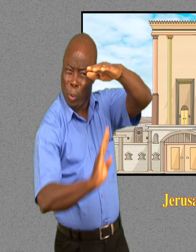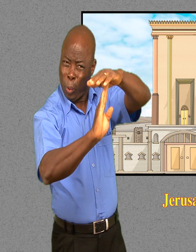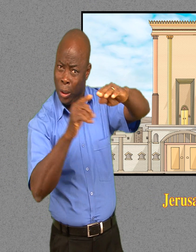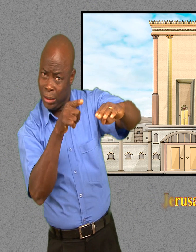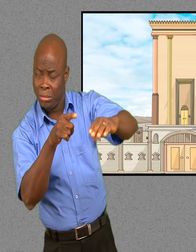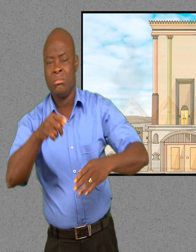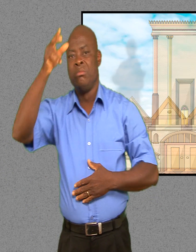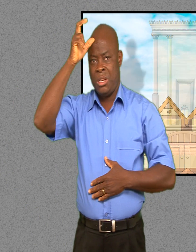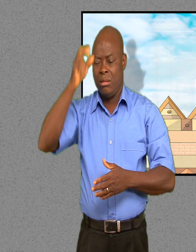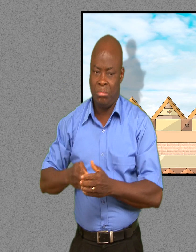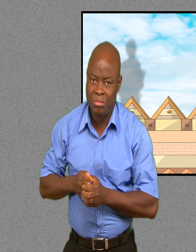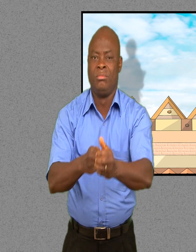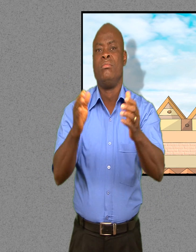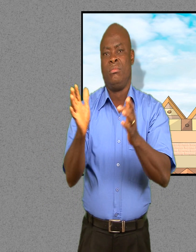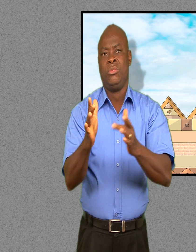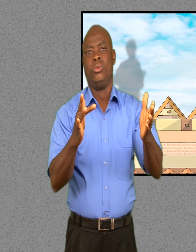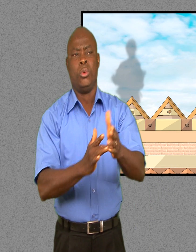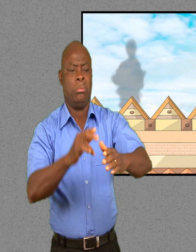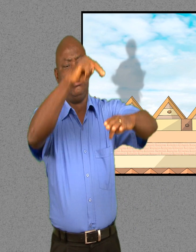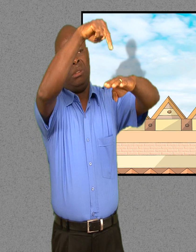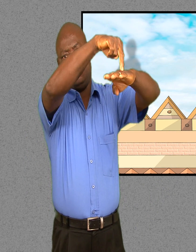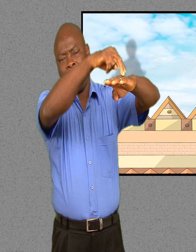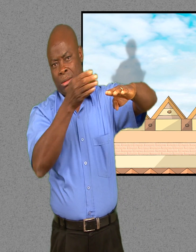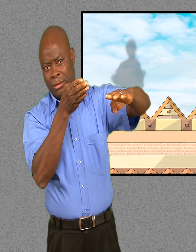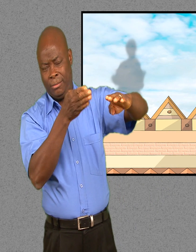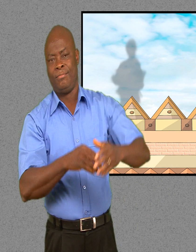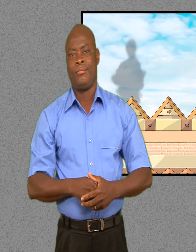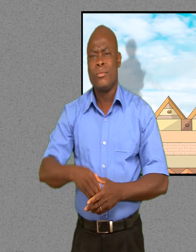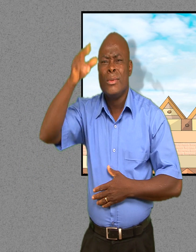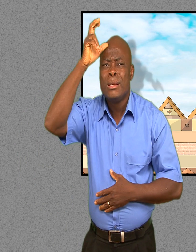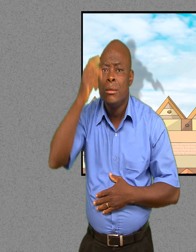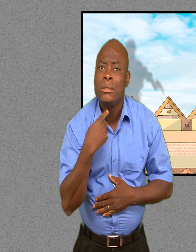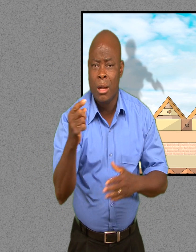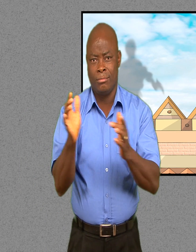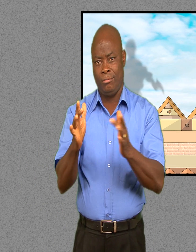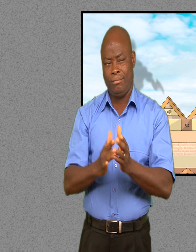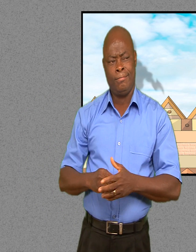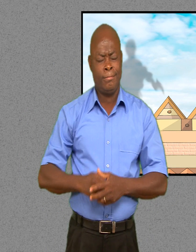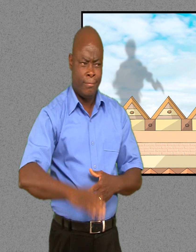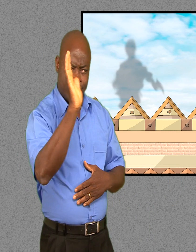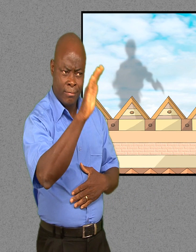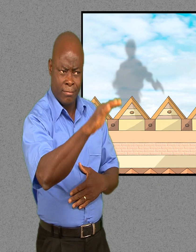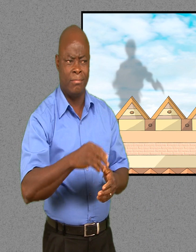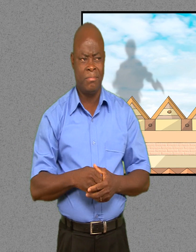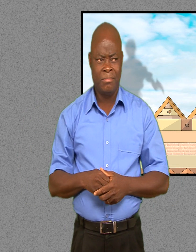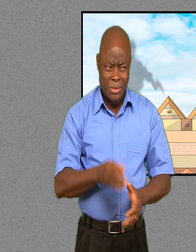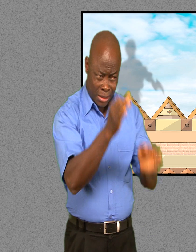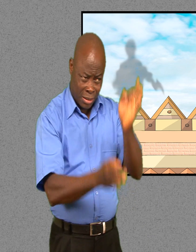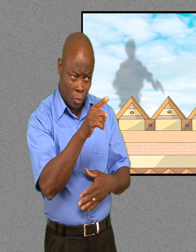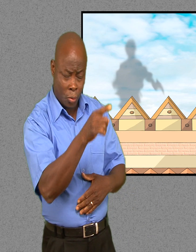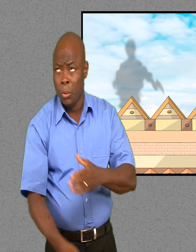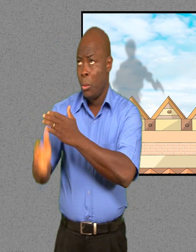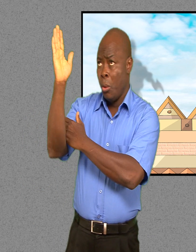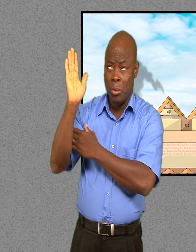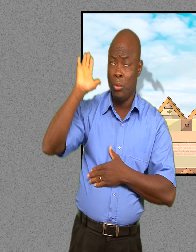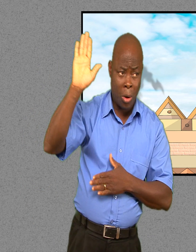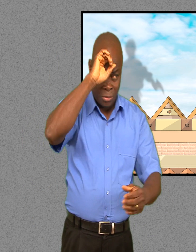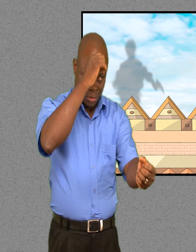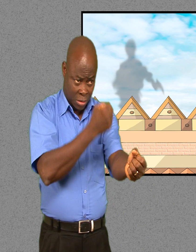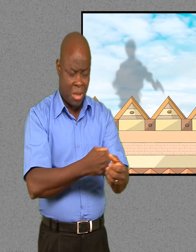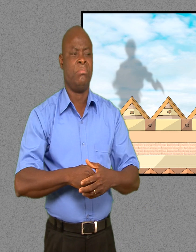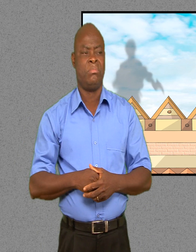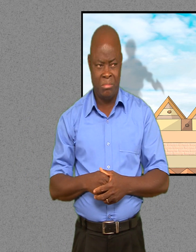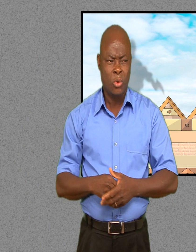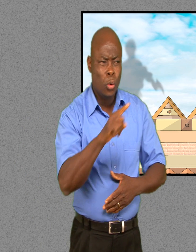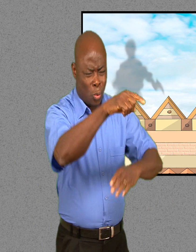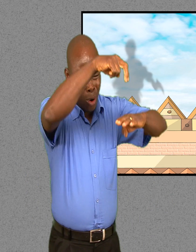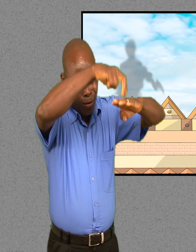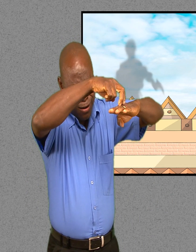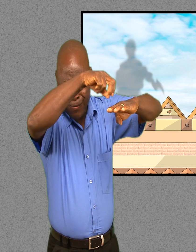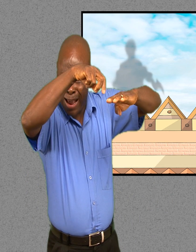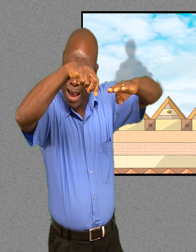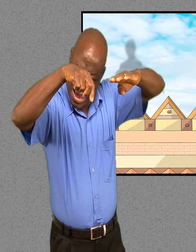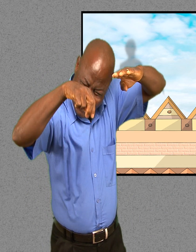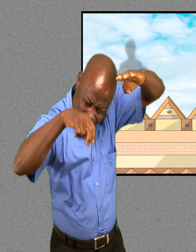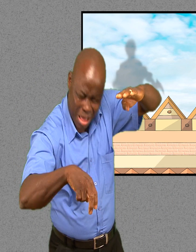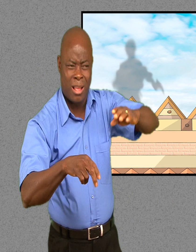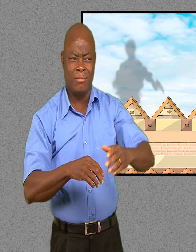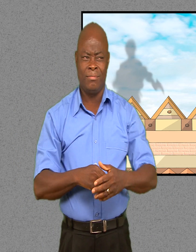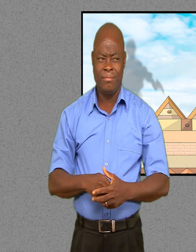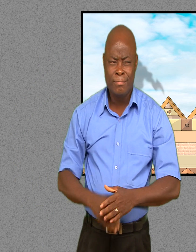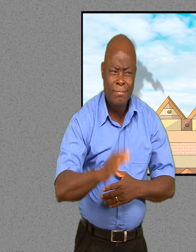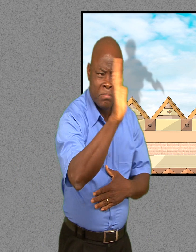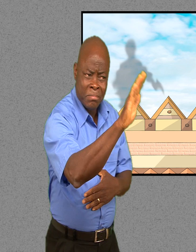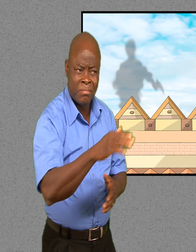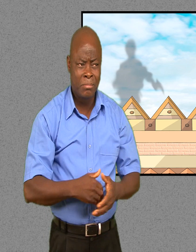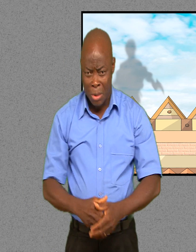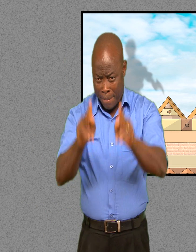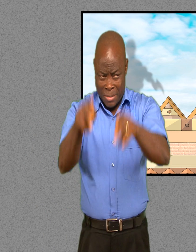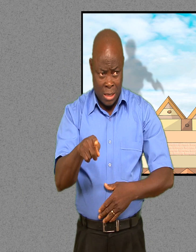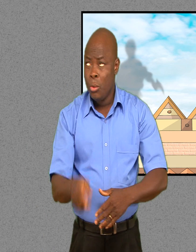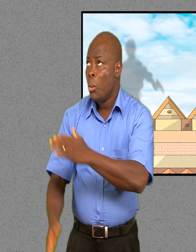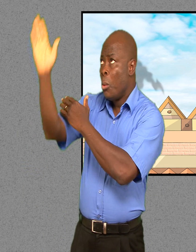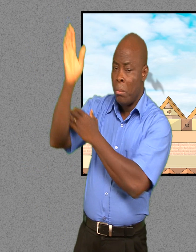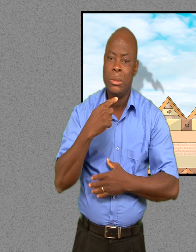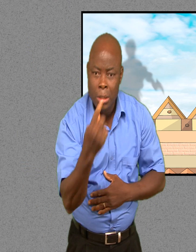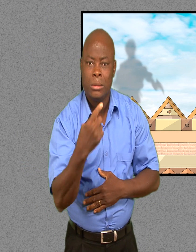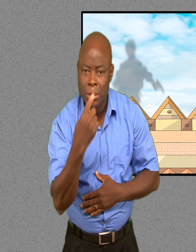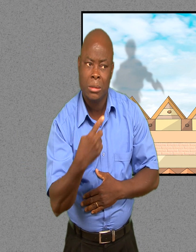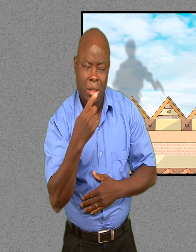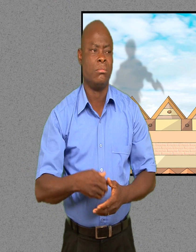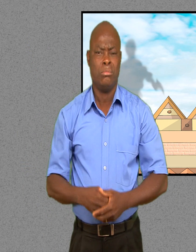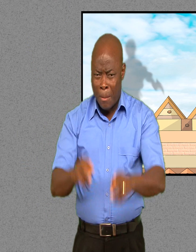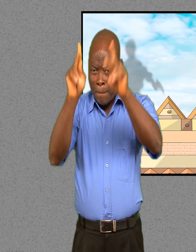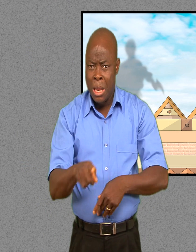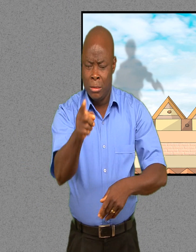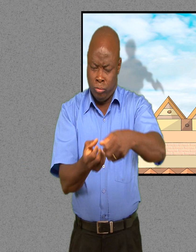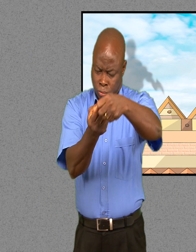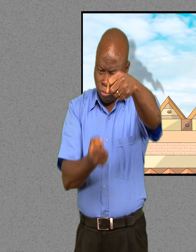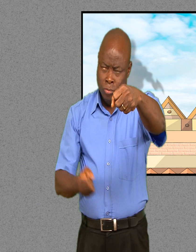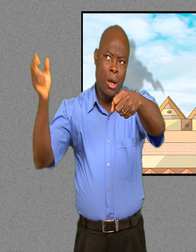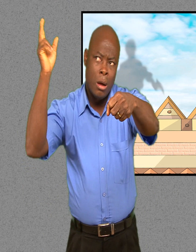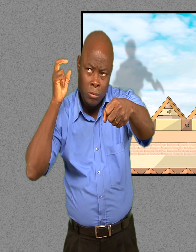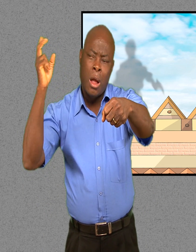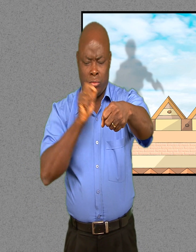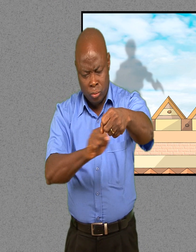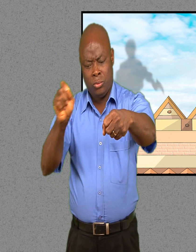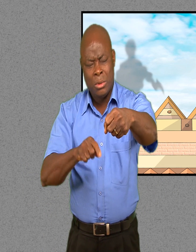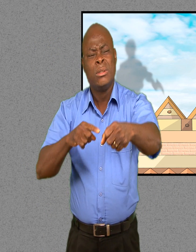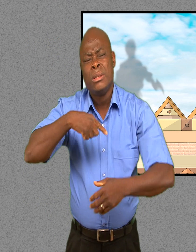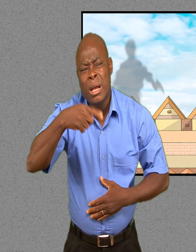“If You are the Son of God,” he said, “throw Yourself down.